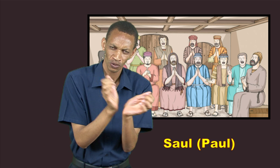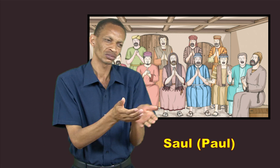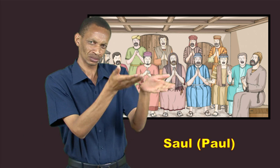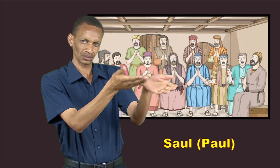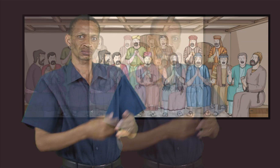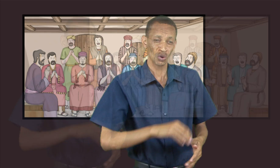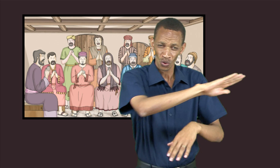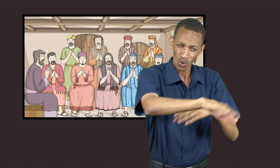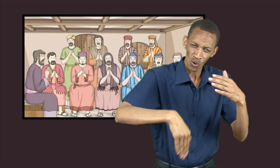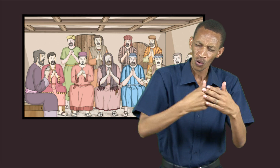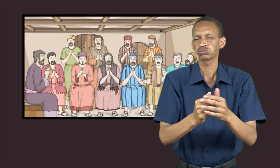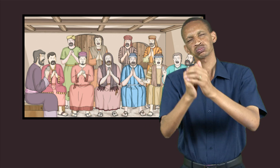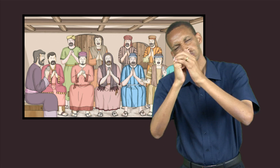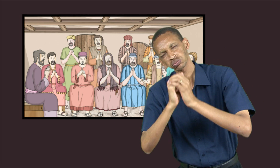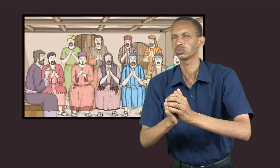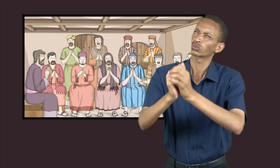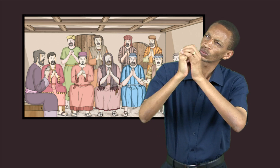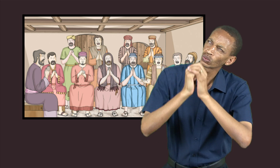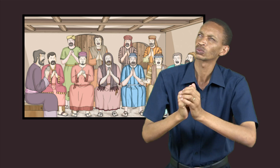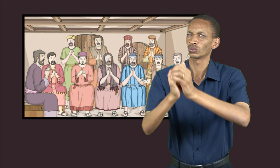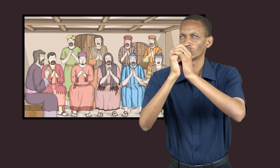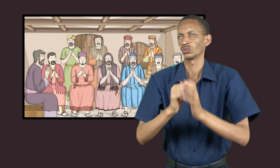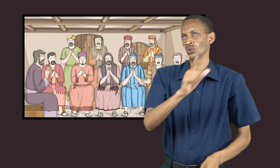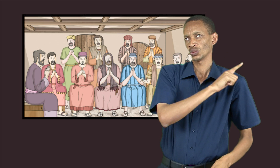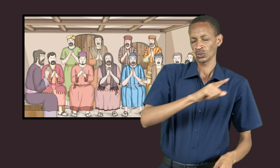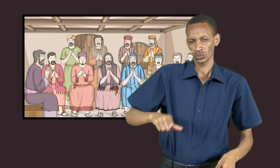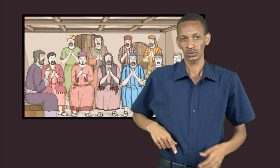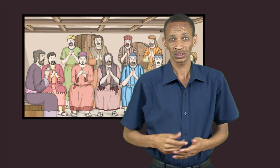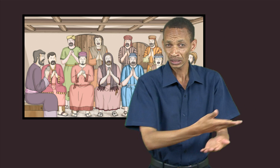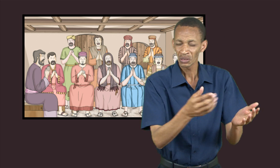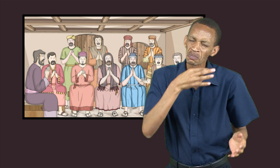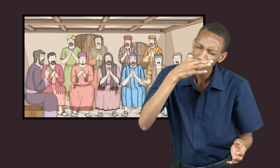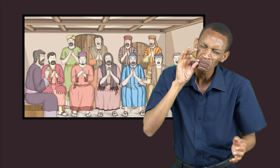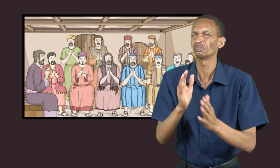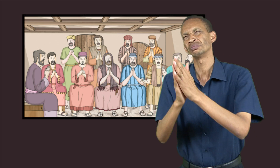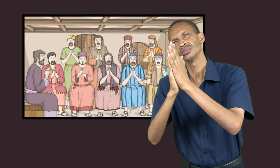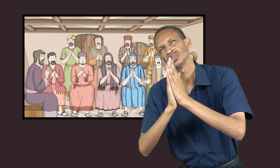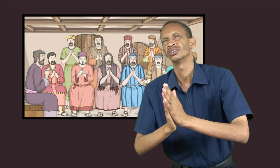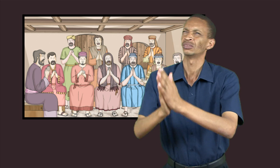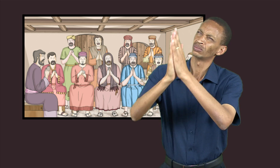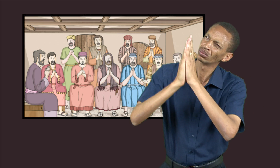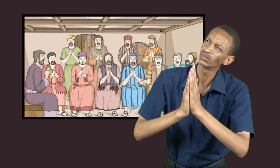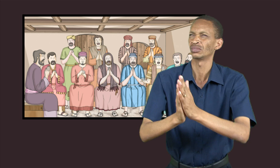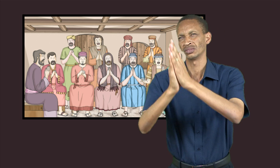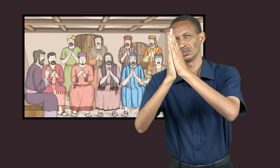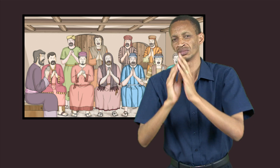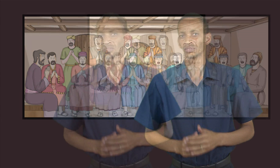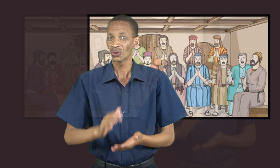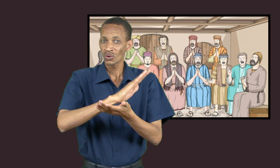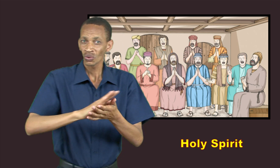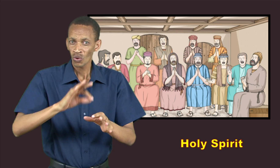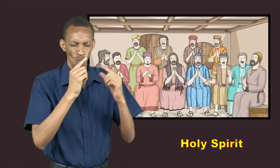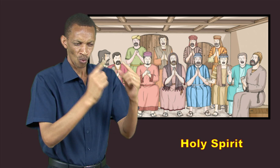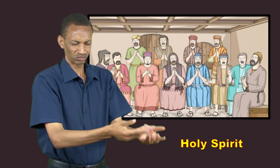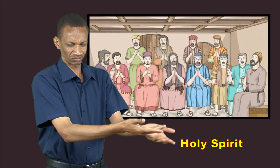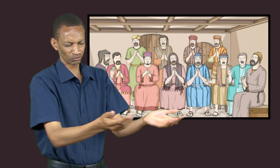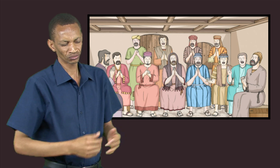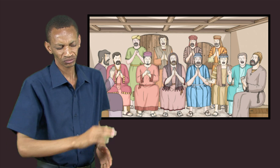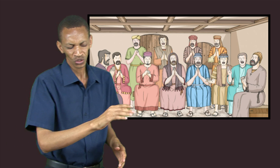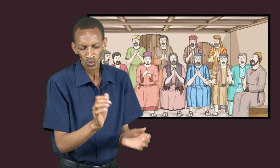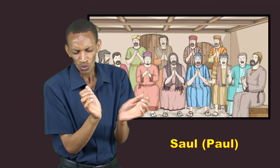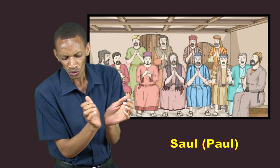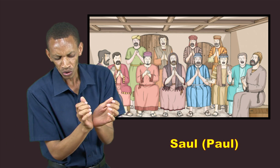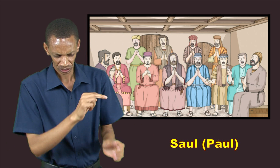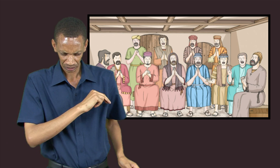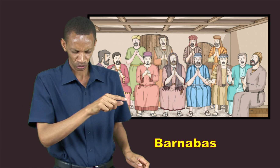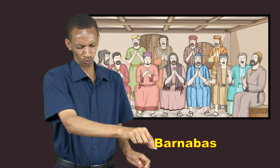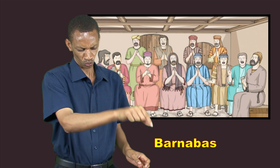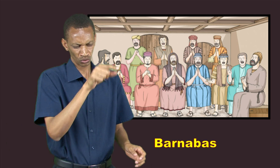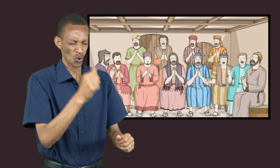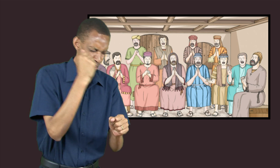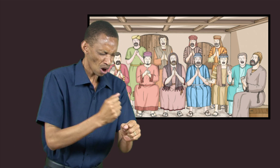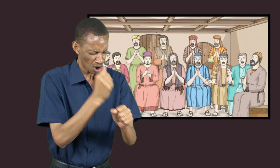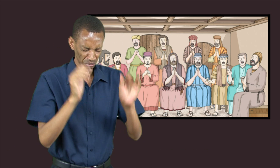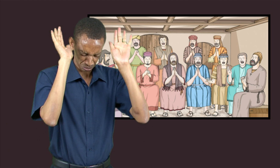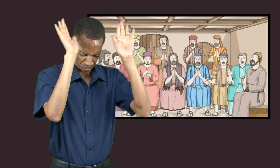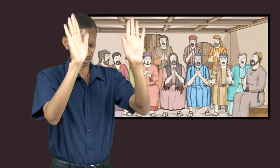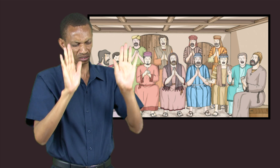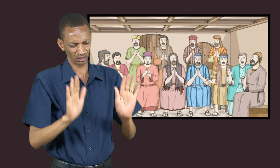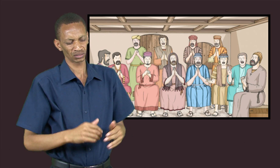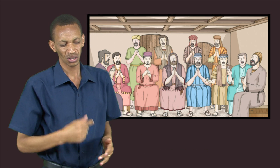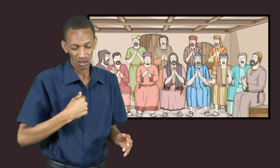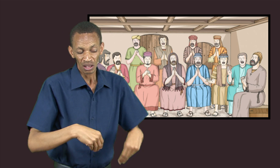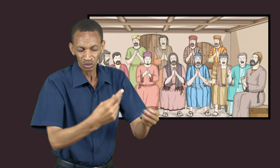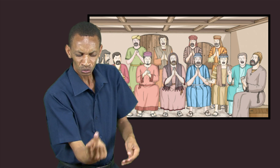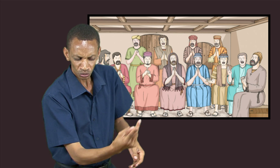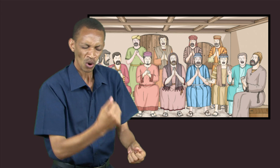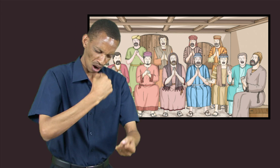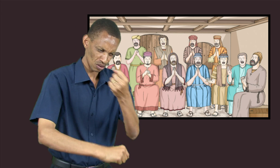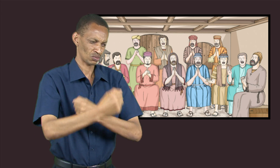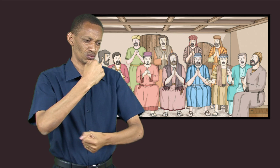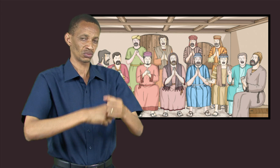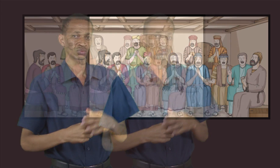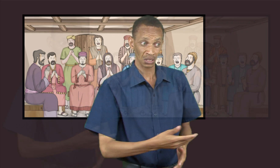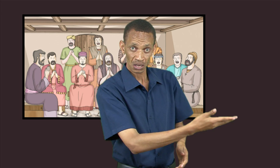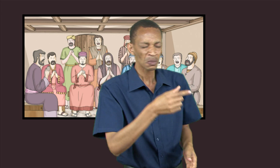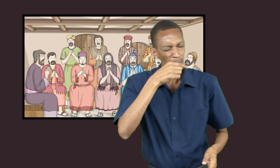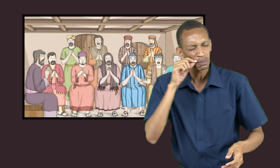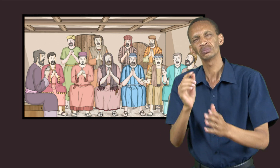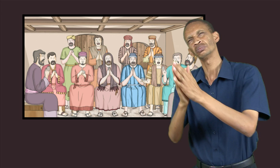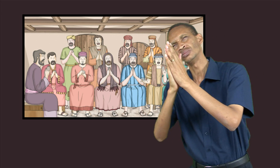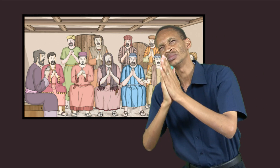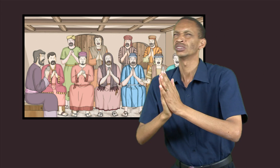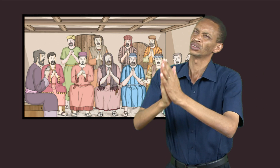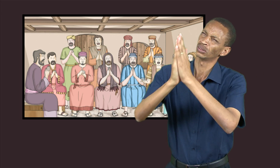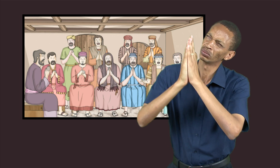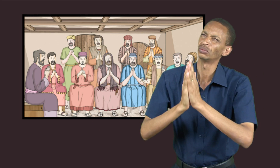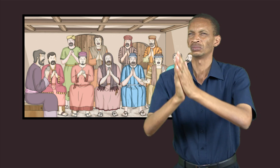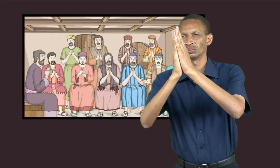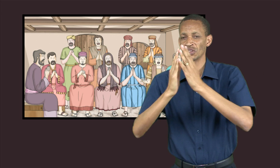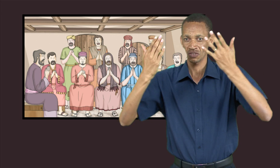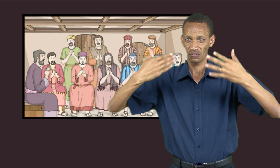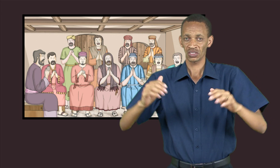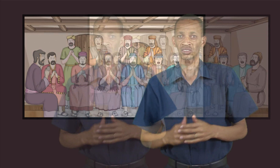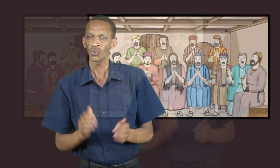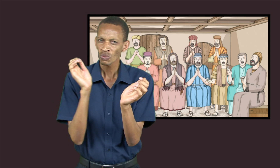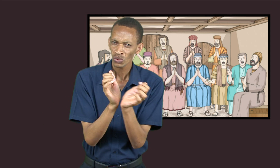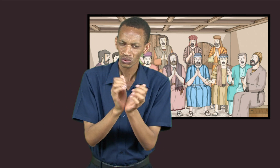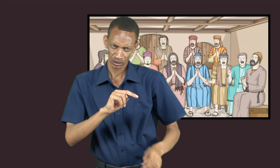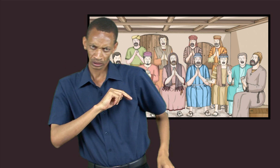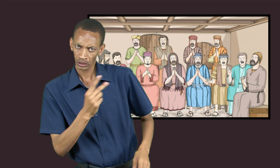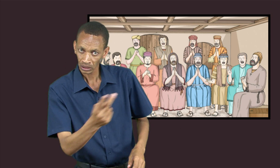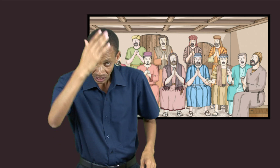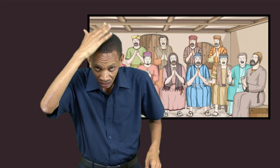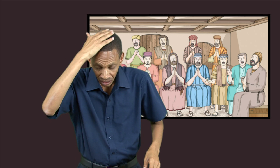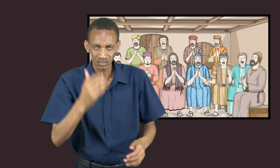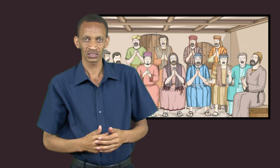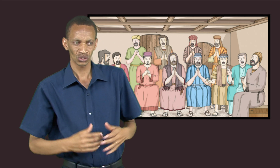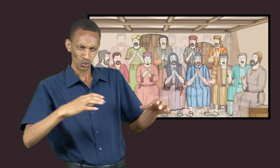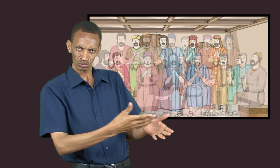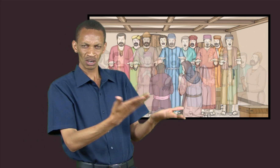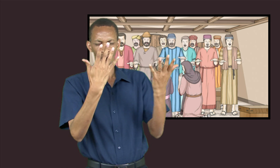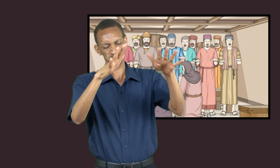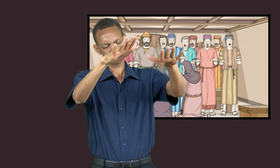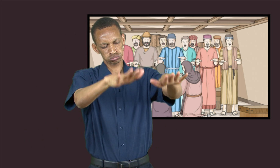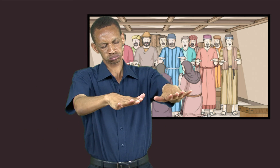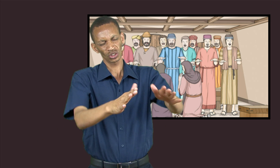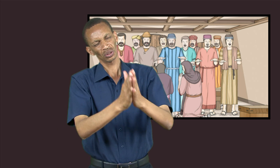While they were worshiping the Lord and fasting, the Holy Spirit said, “Set apart for Me Barnabas and Saul for the work to which I have called them.”